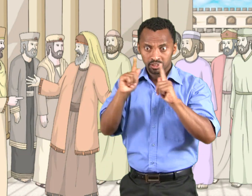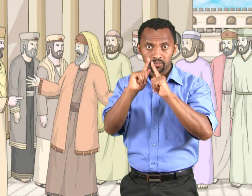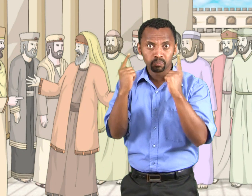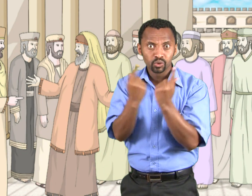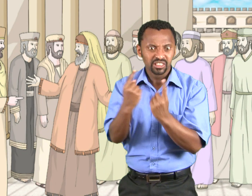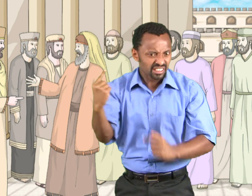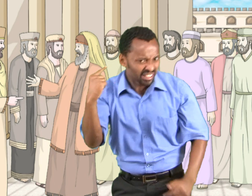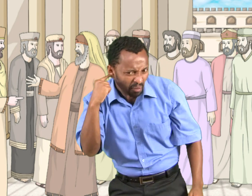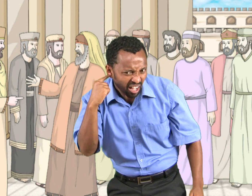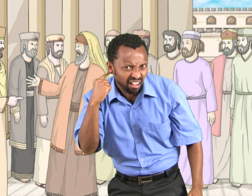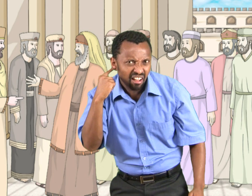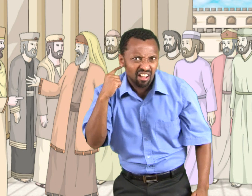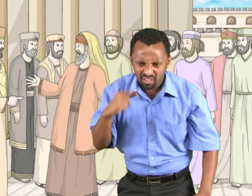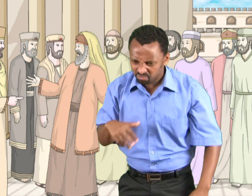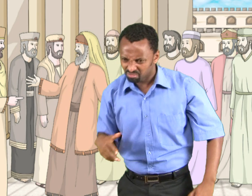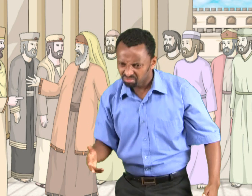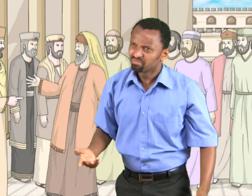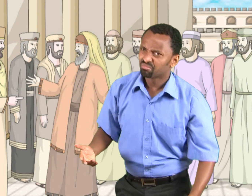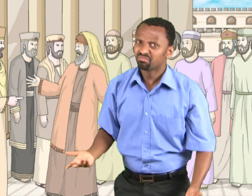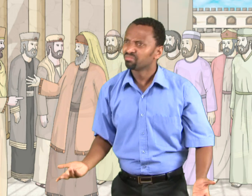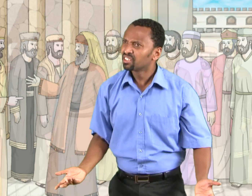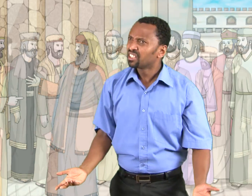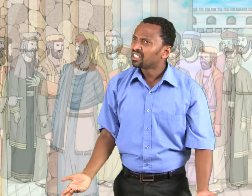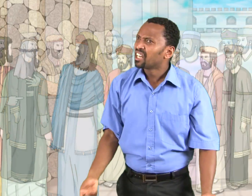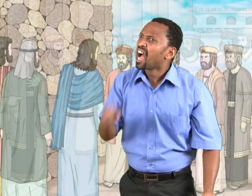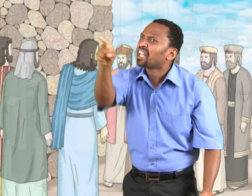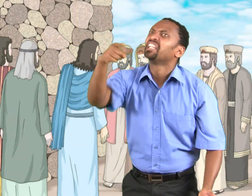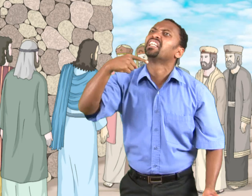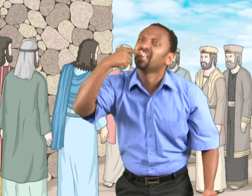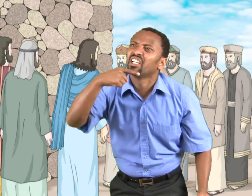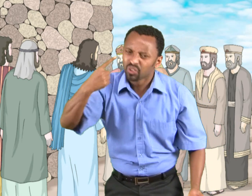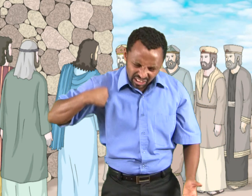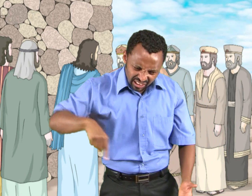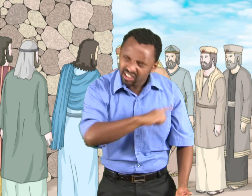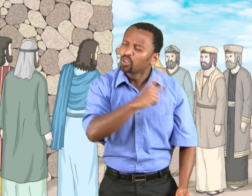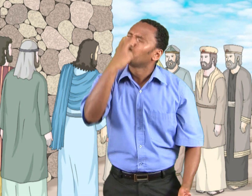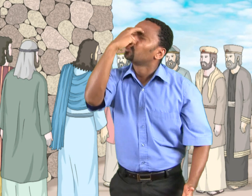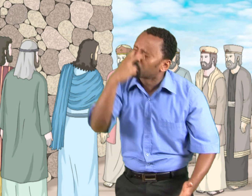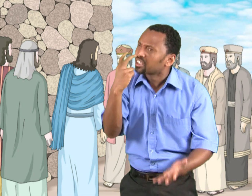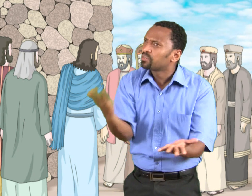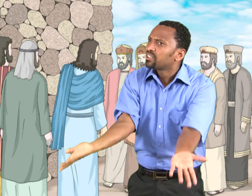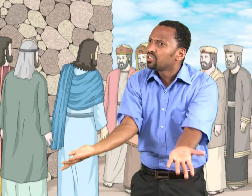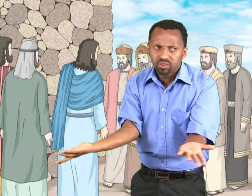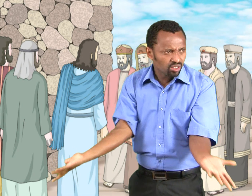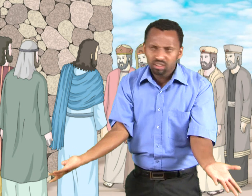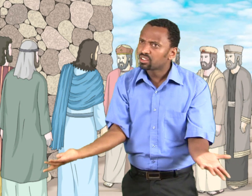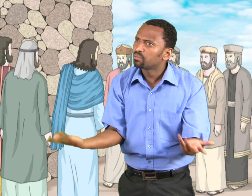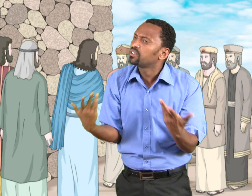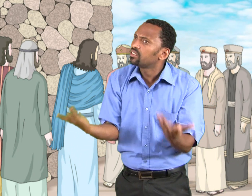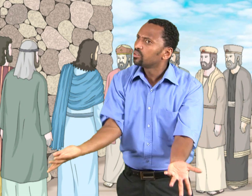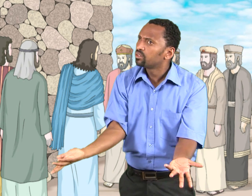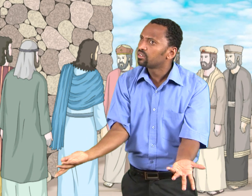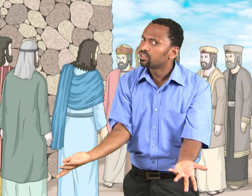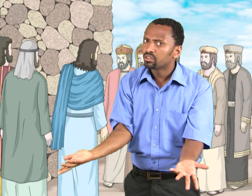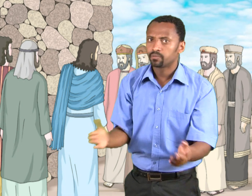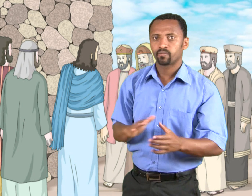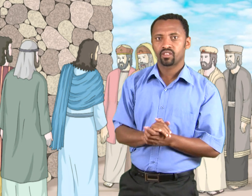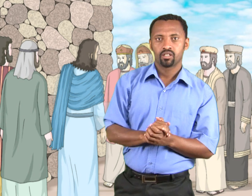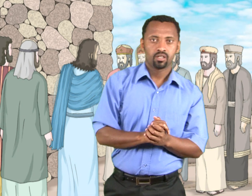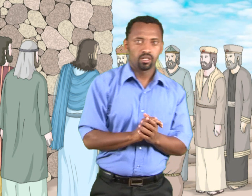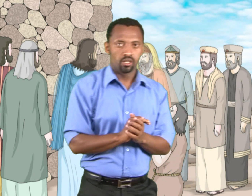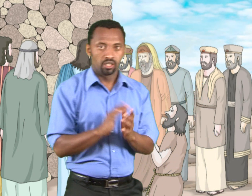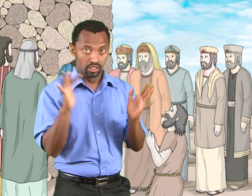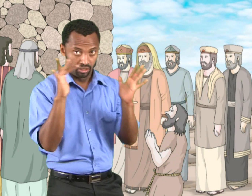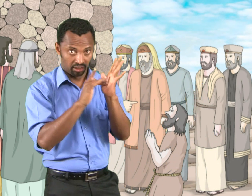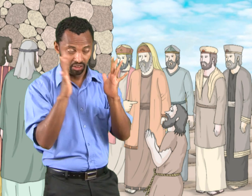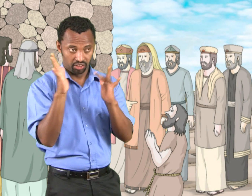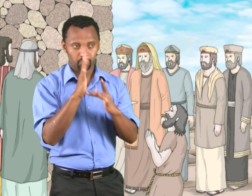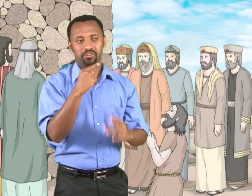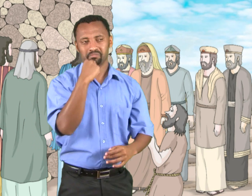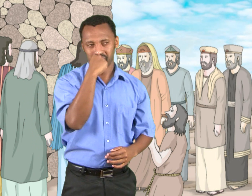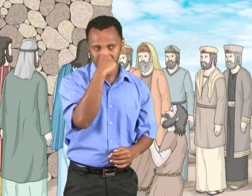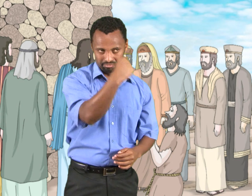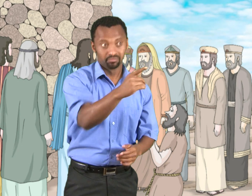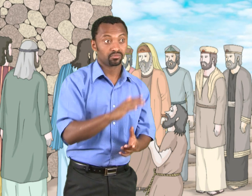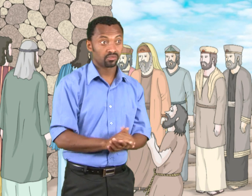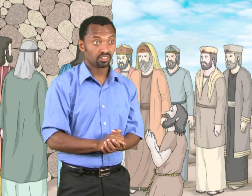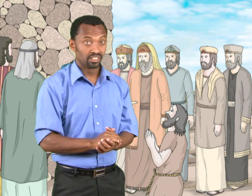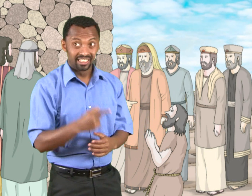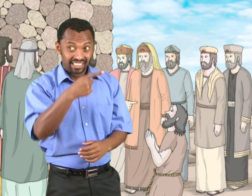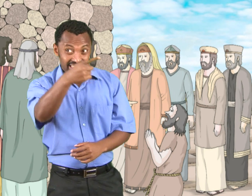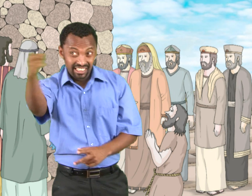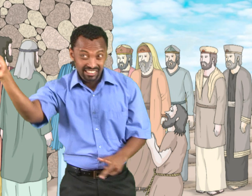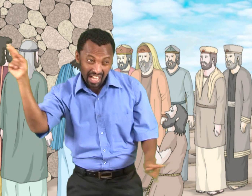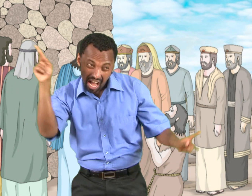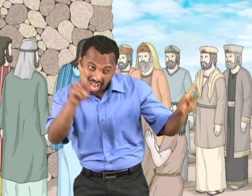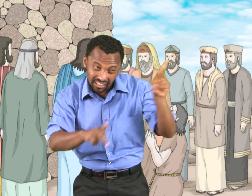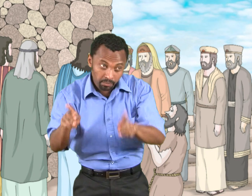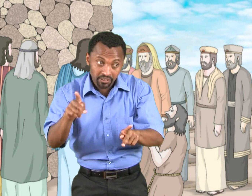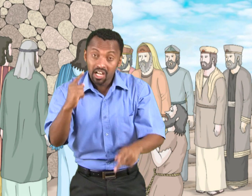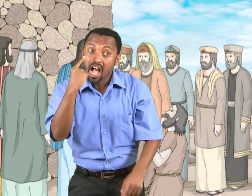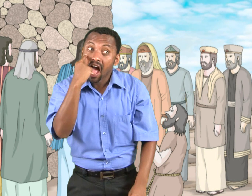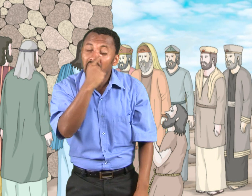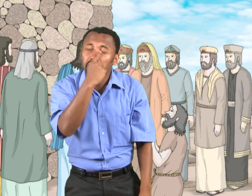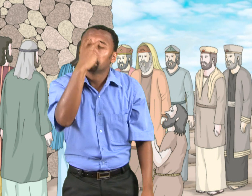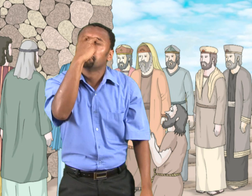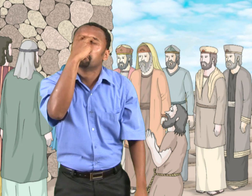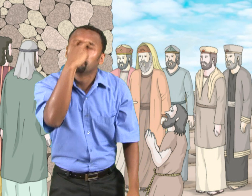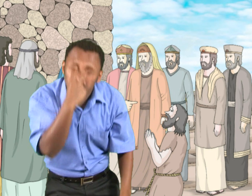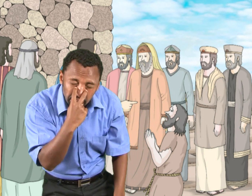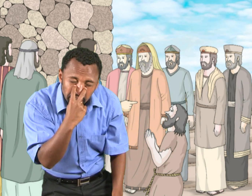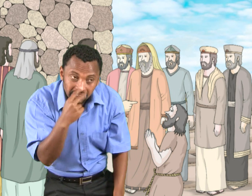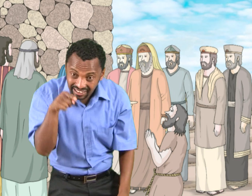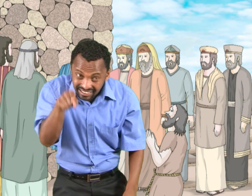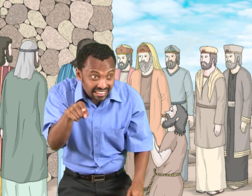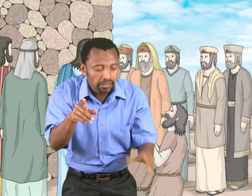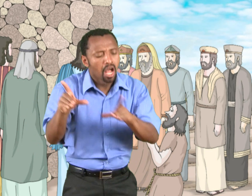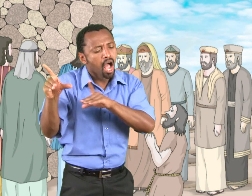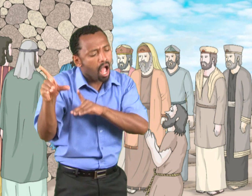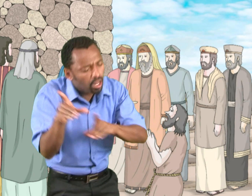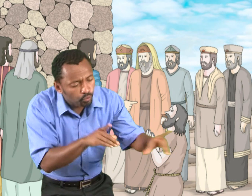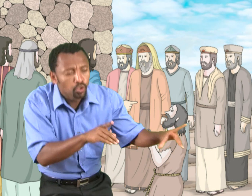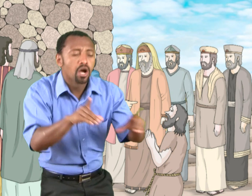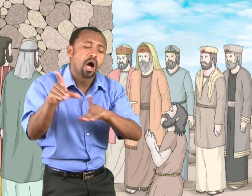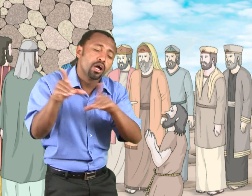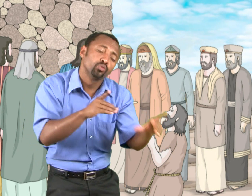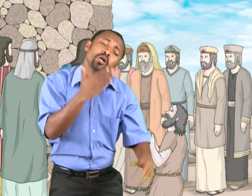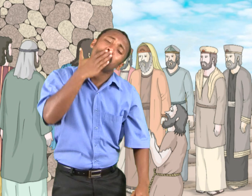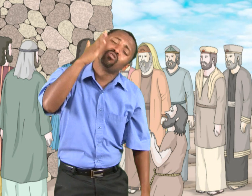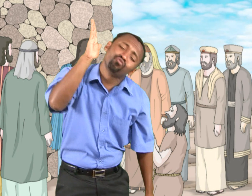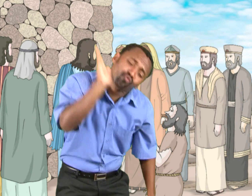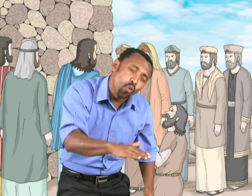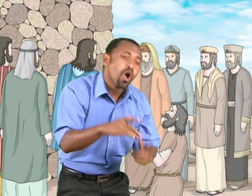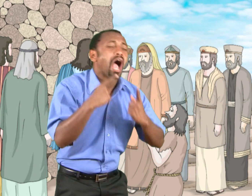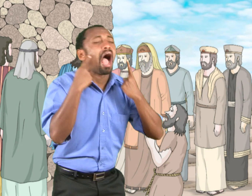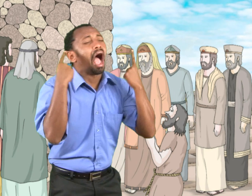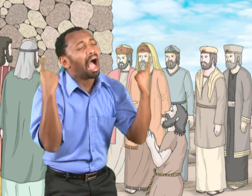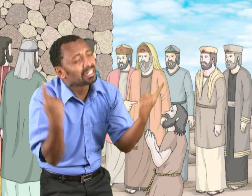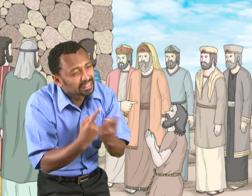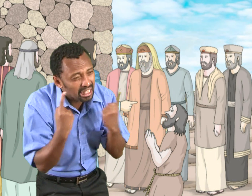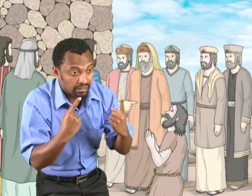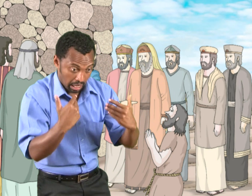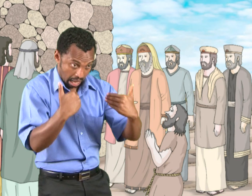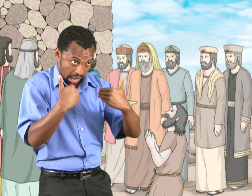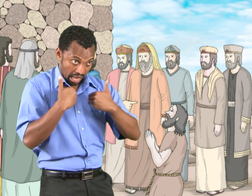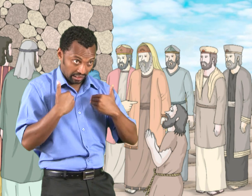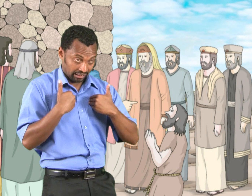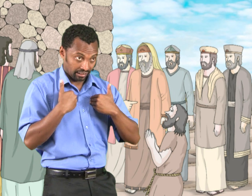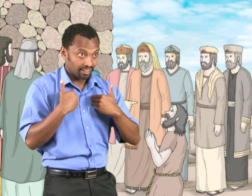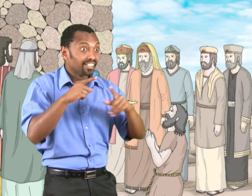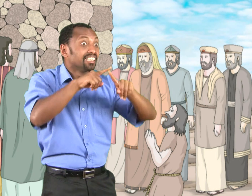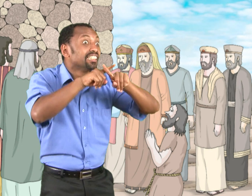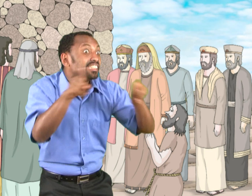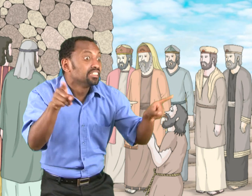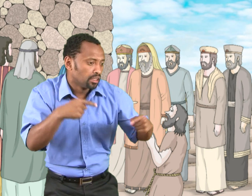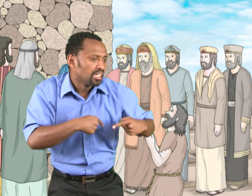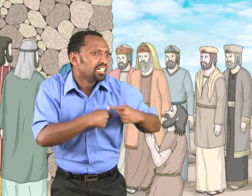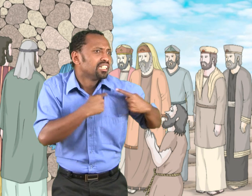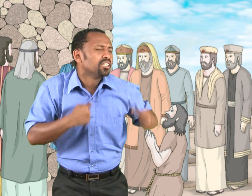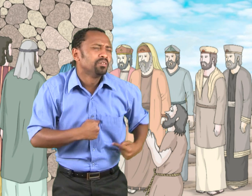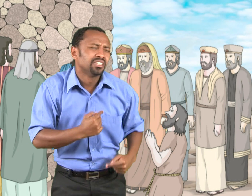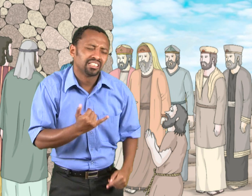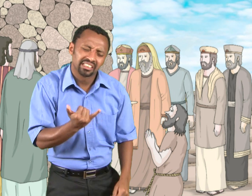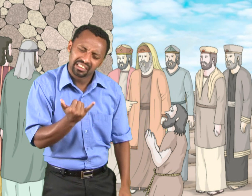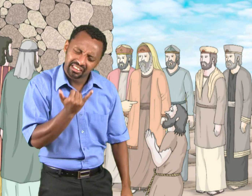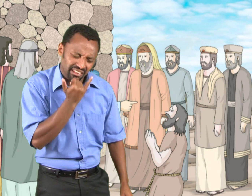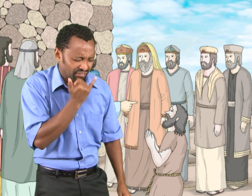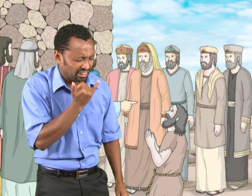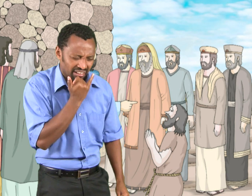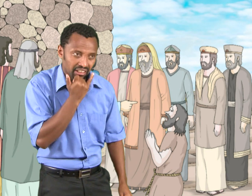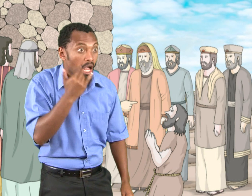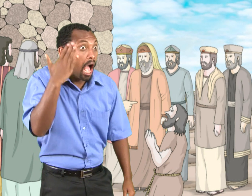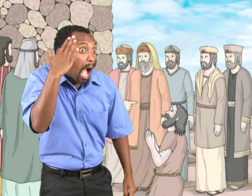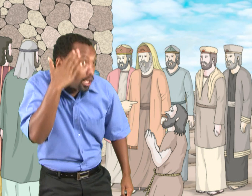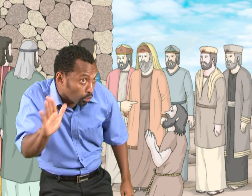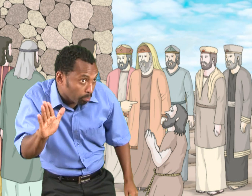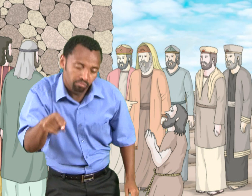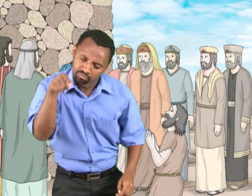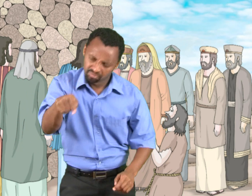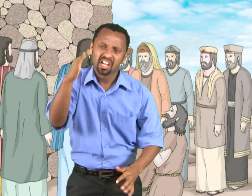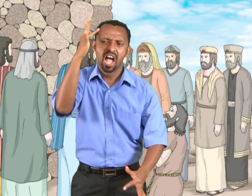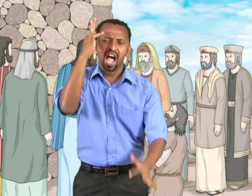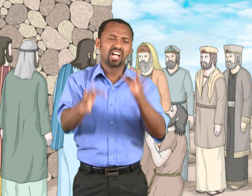Some of the Pharisees who were with Him heard this, and they asked Him, “Are we blind too?”